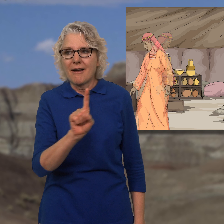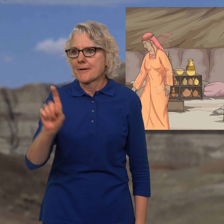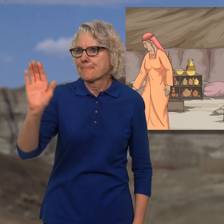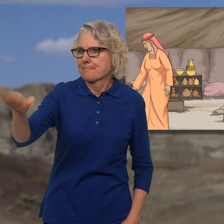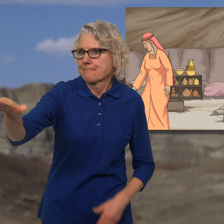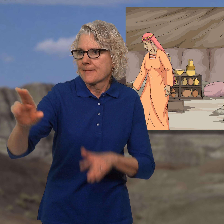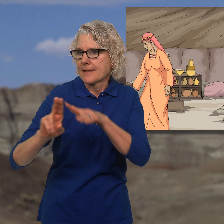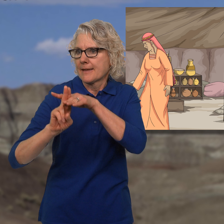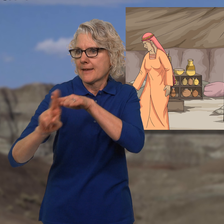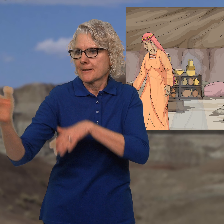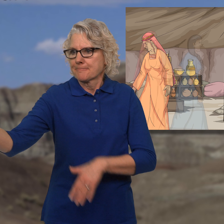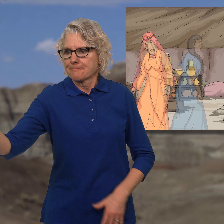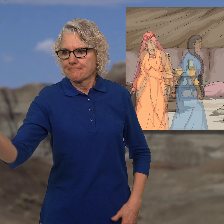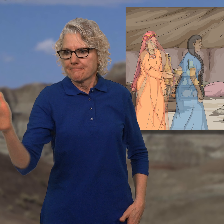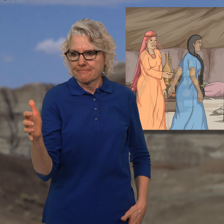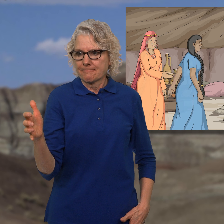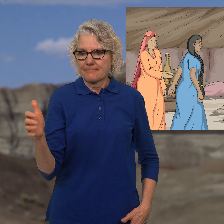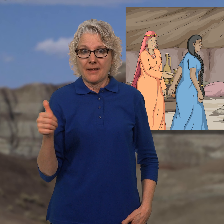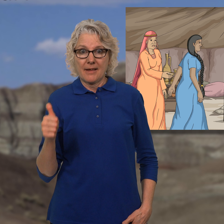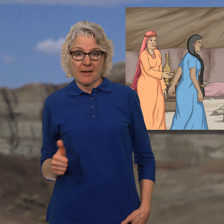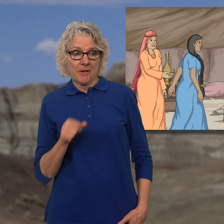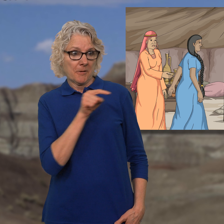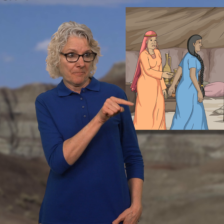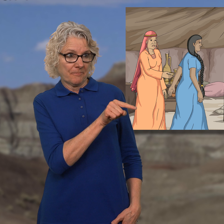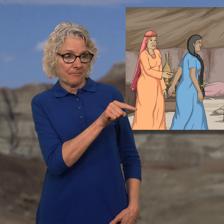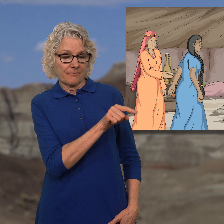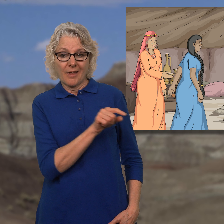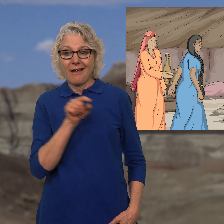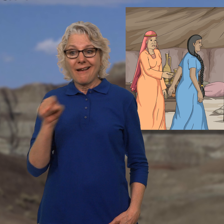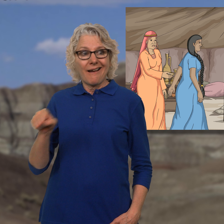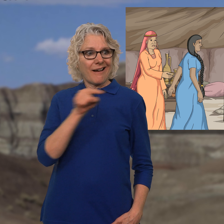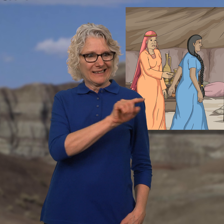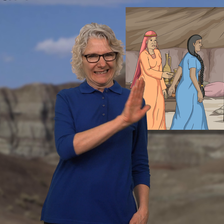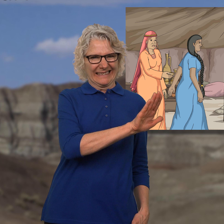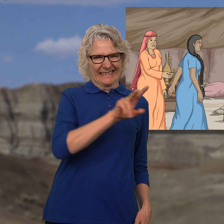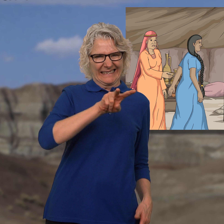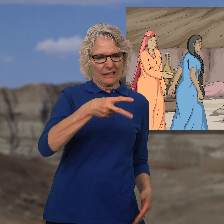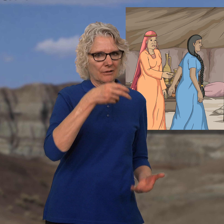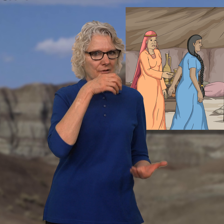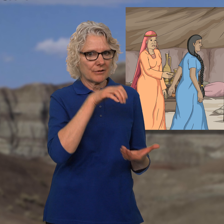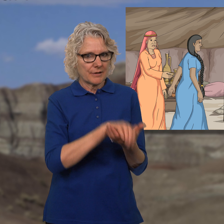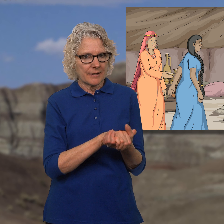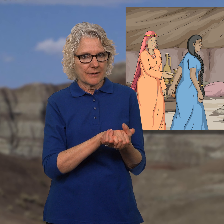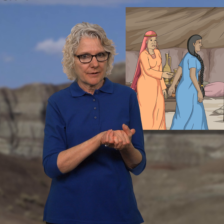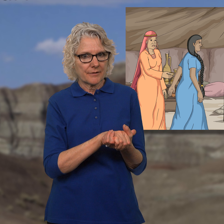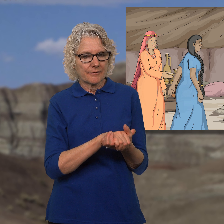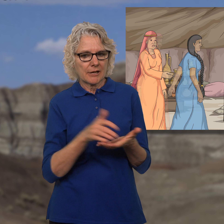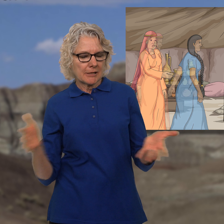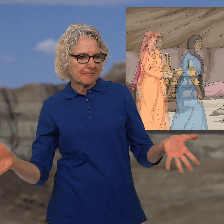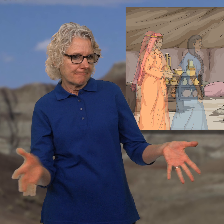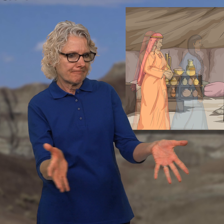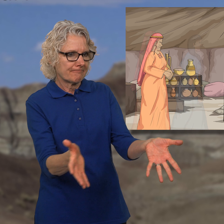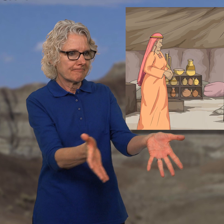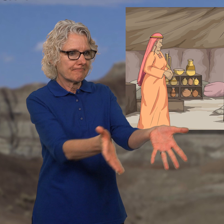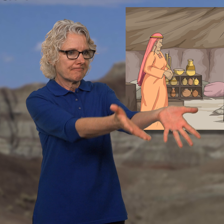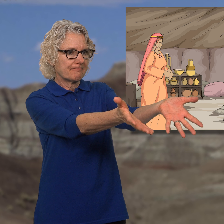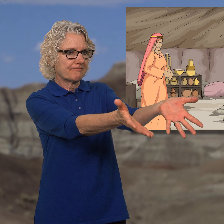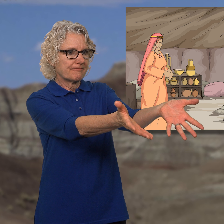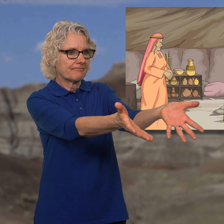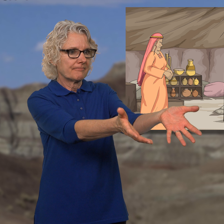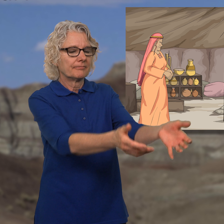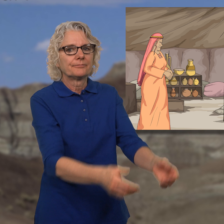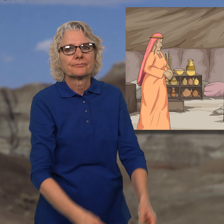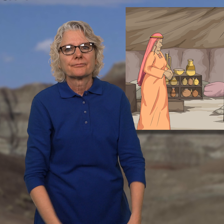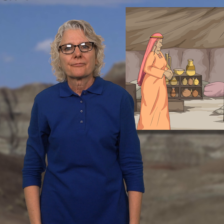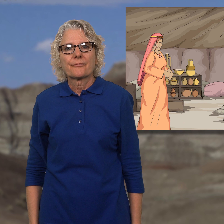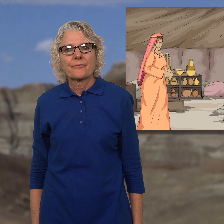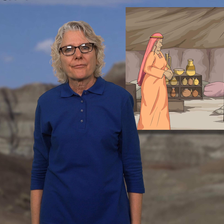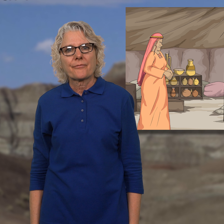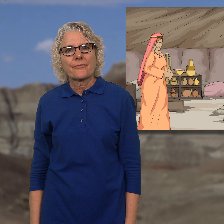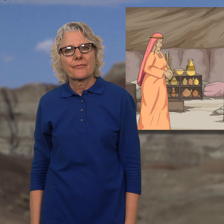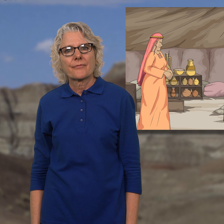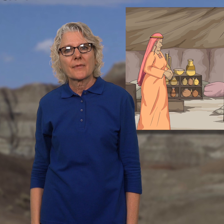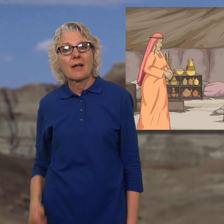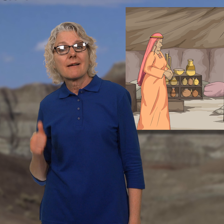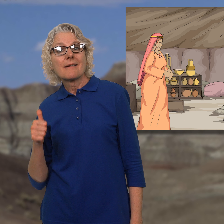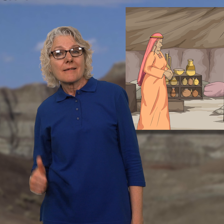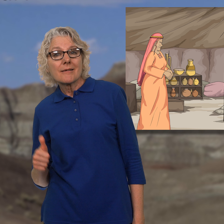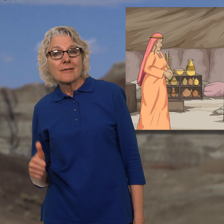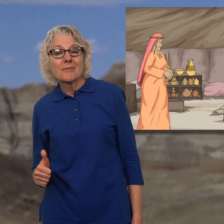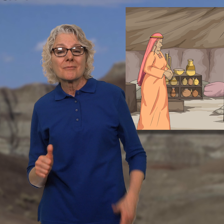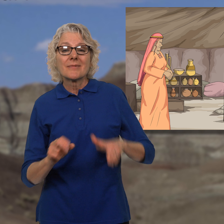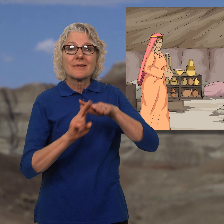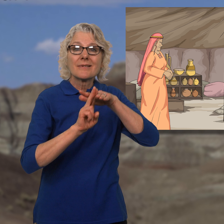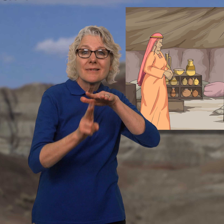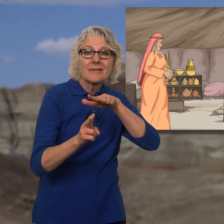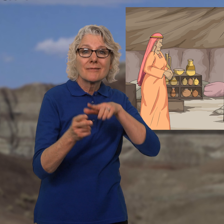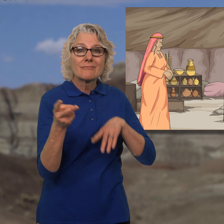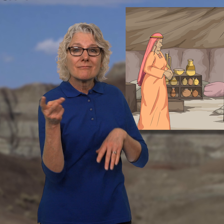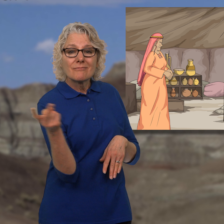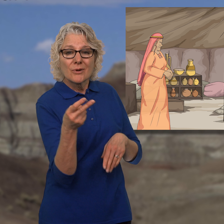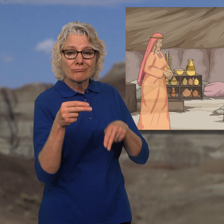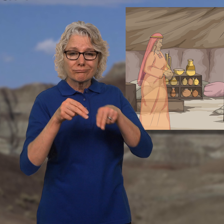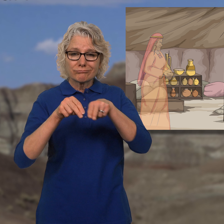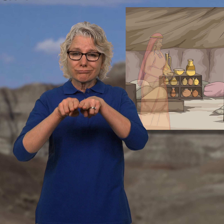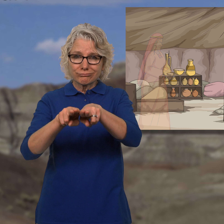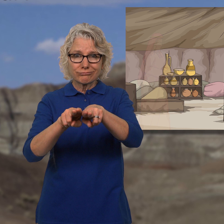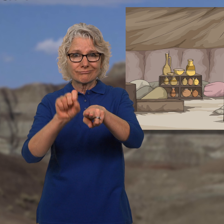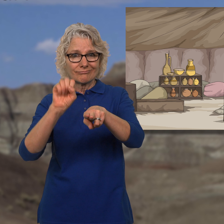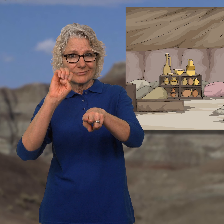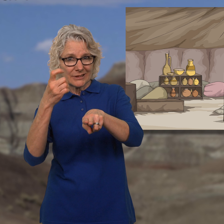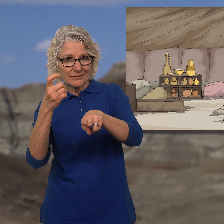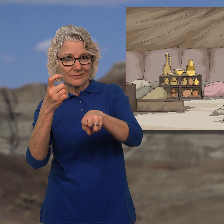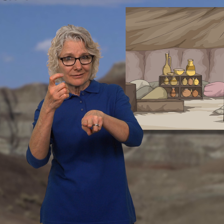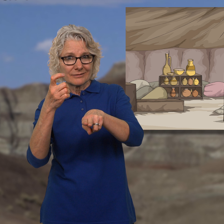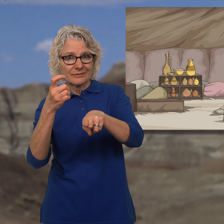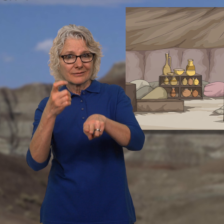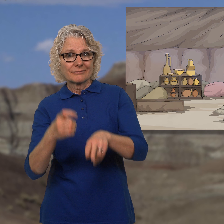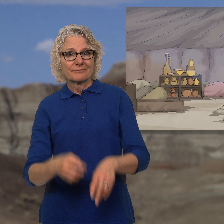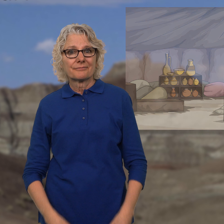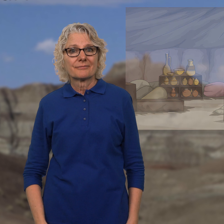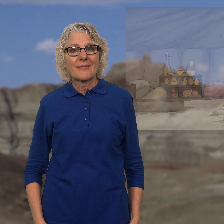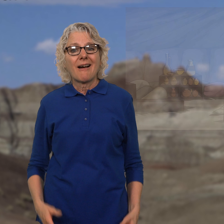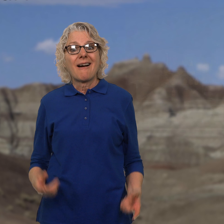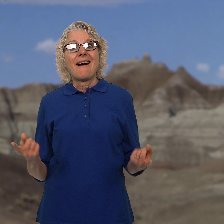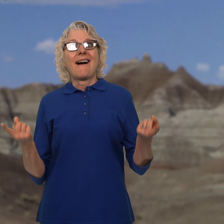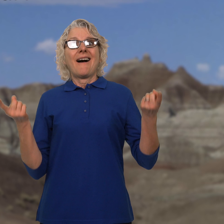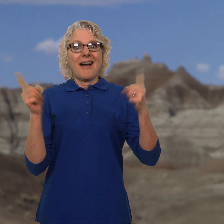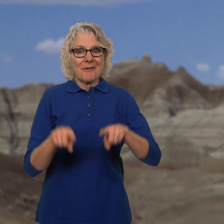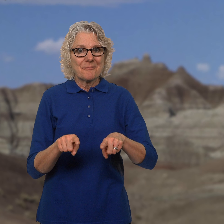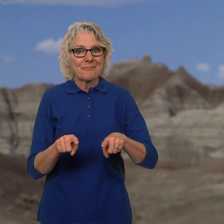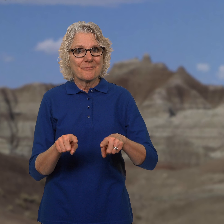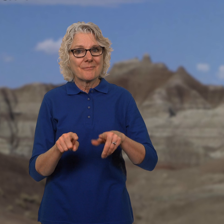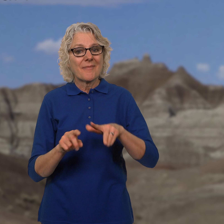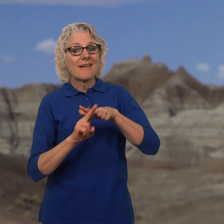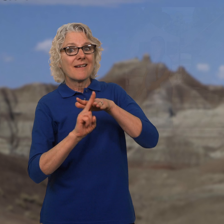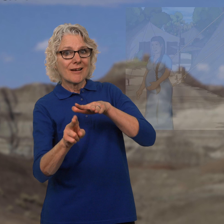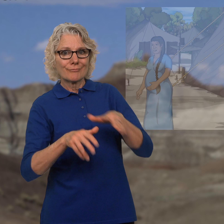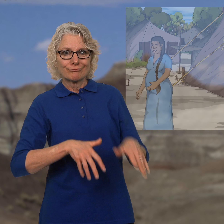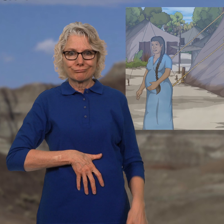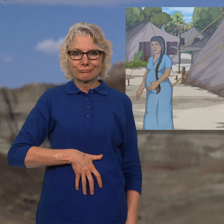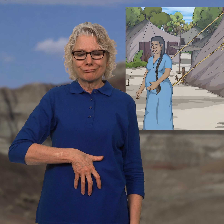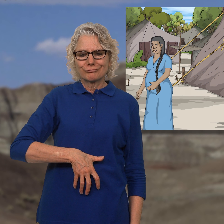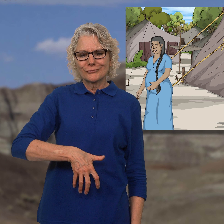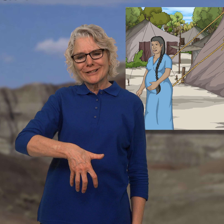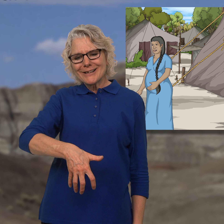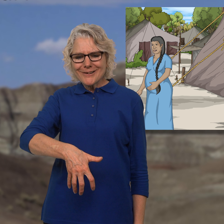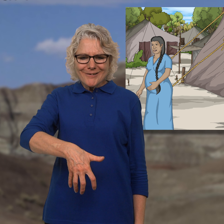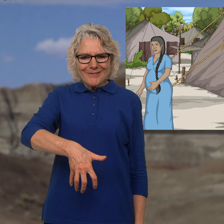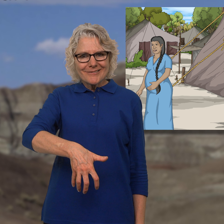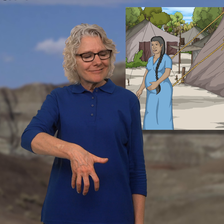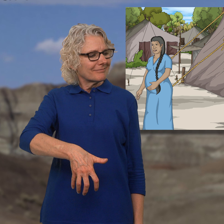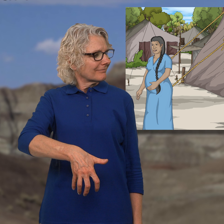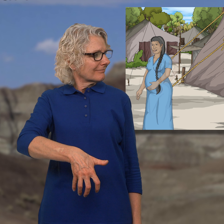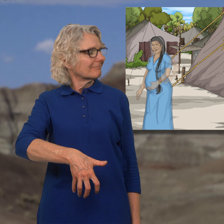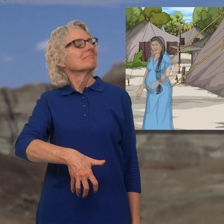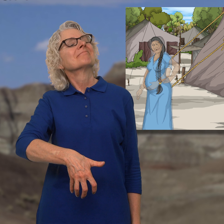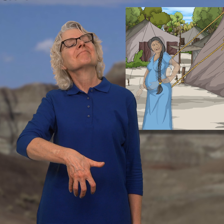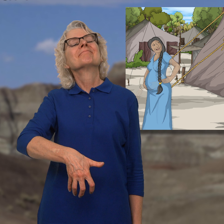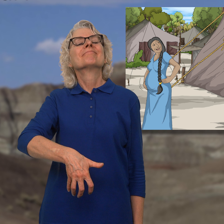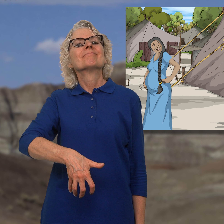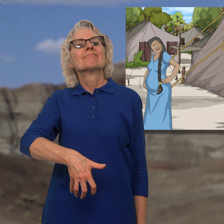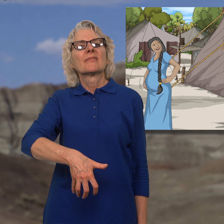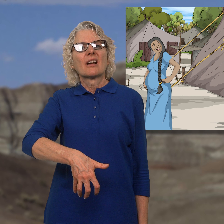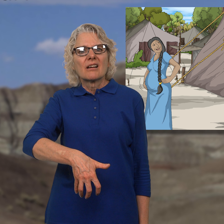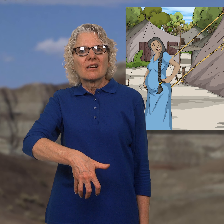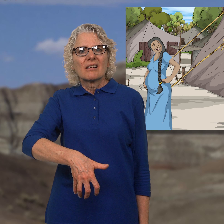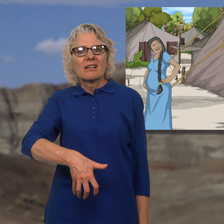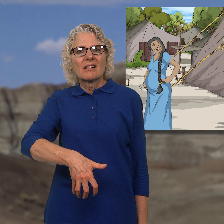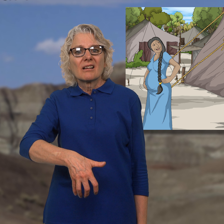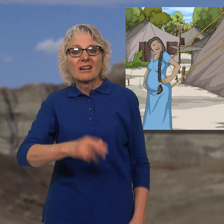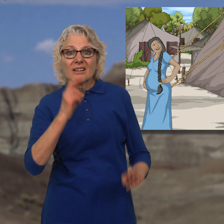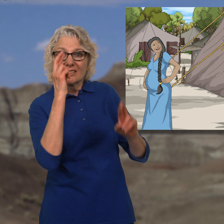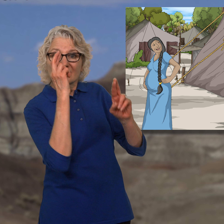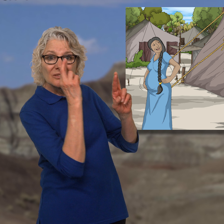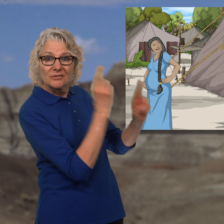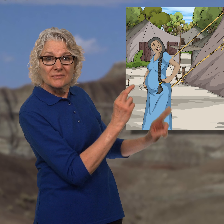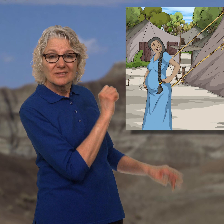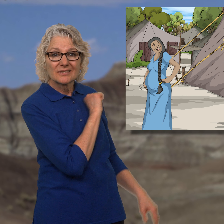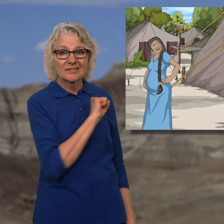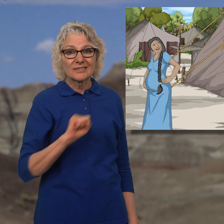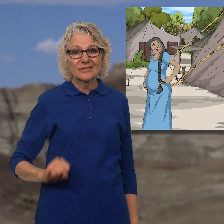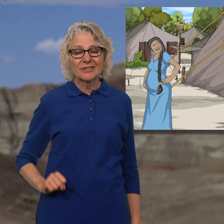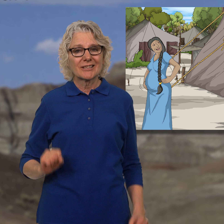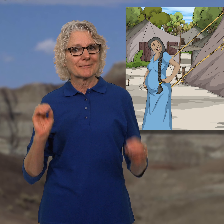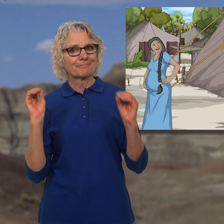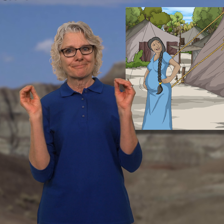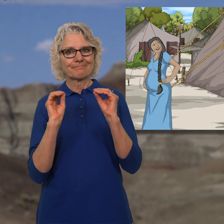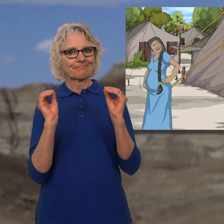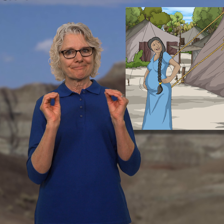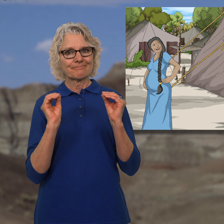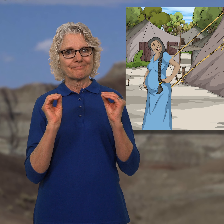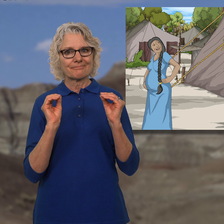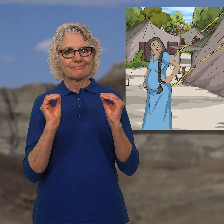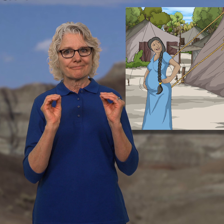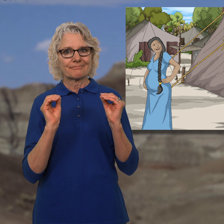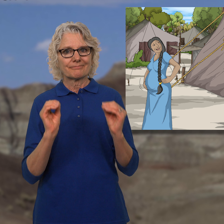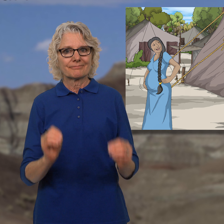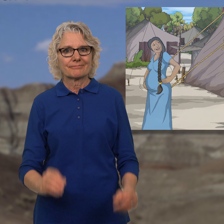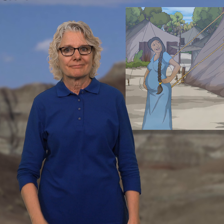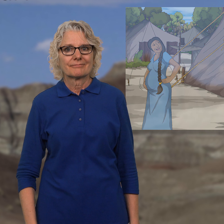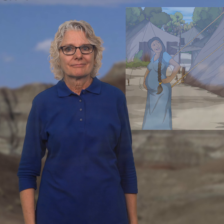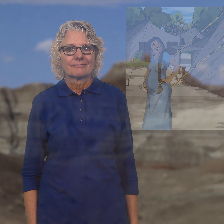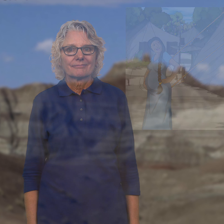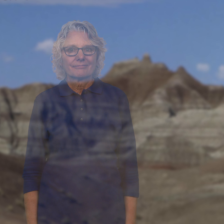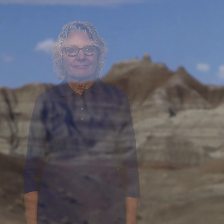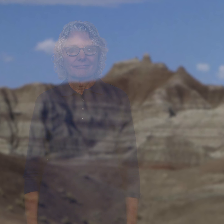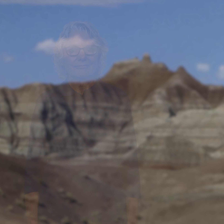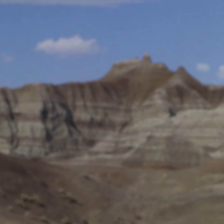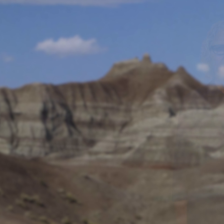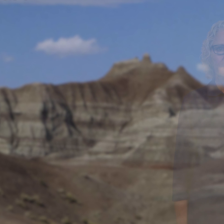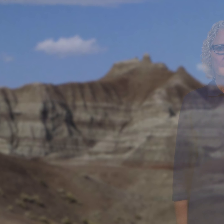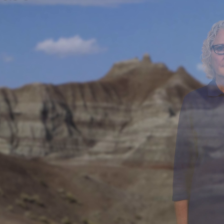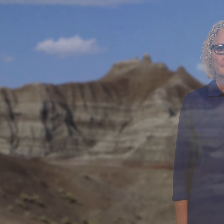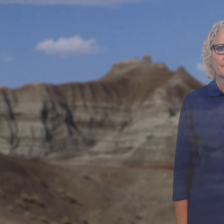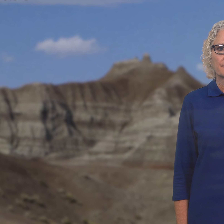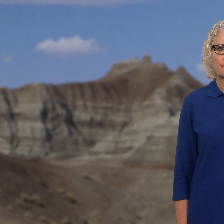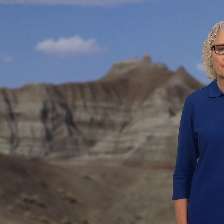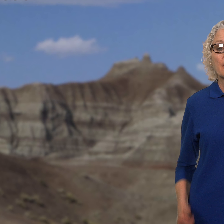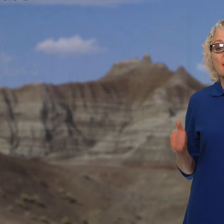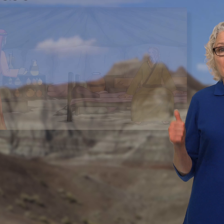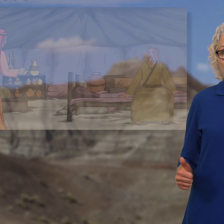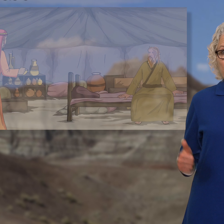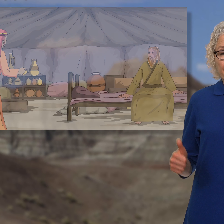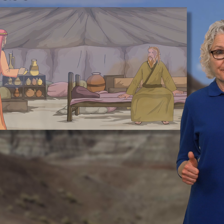So after he had lived in Canaan for ten years, his wife Sarai took her Egyptian maidservant Hagar and gave her to Abram to be his wife. And he slept with Hagar, and she conceived. But when Hagar realized that she was pregnant, she began to despise her mistress.